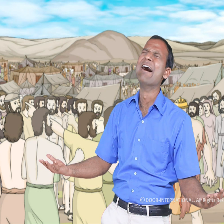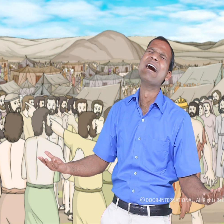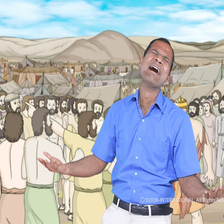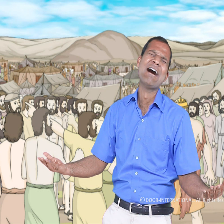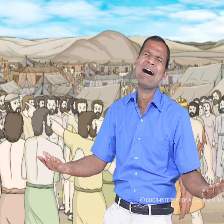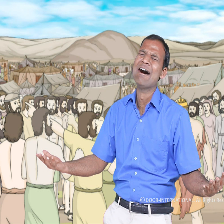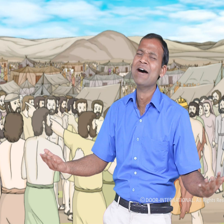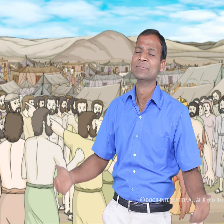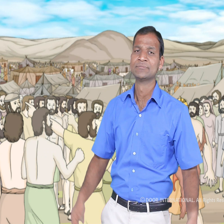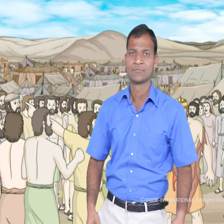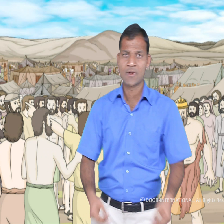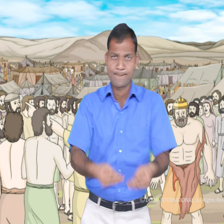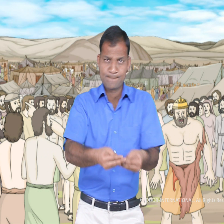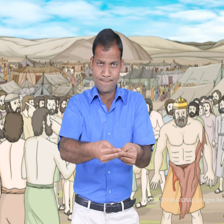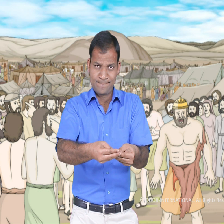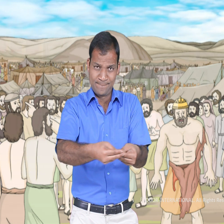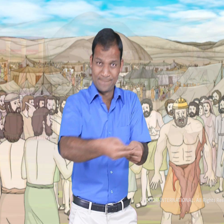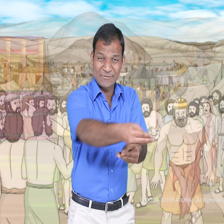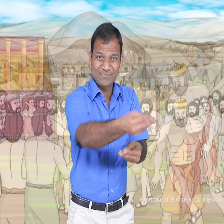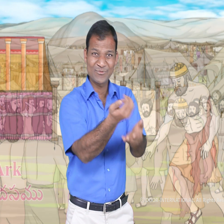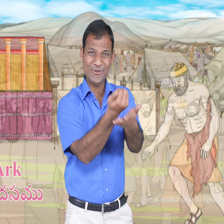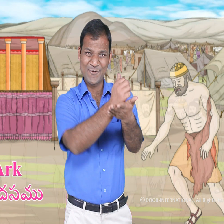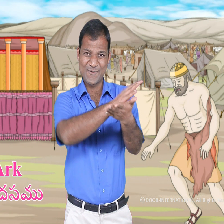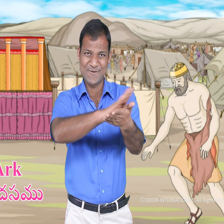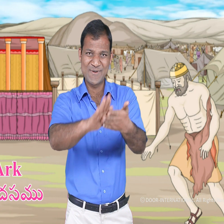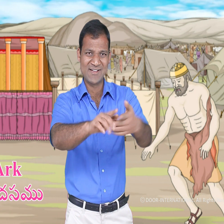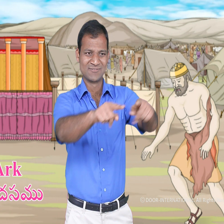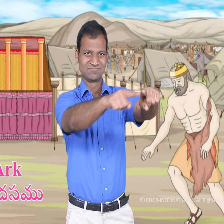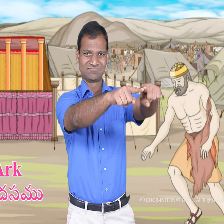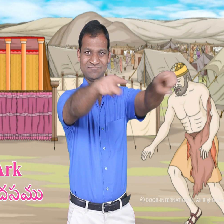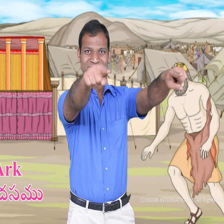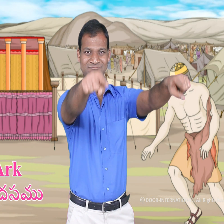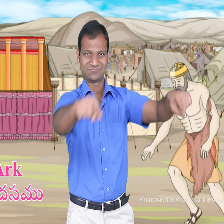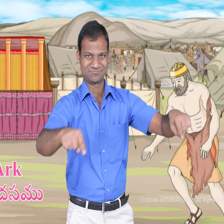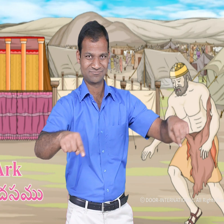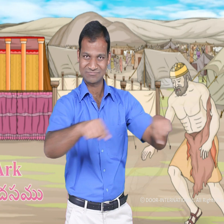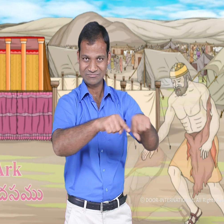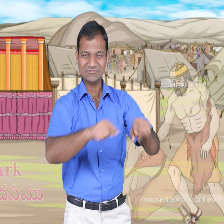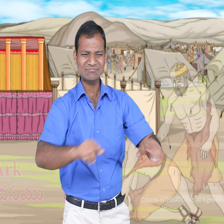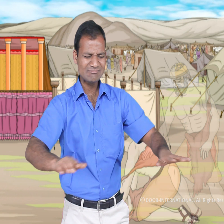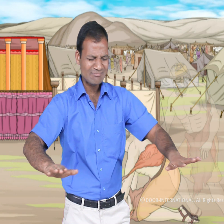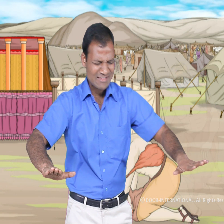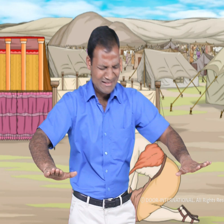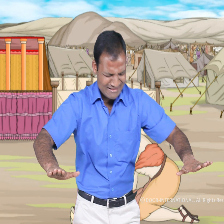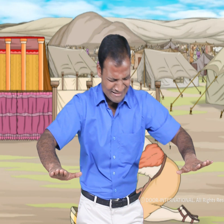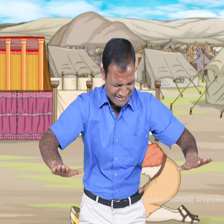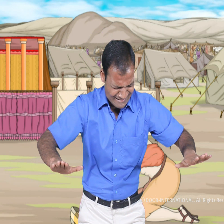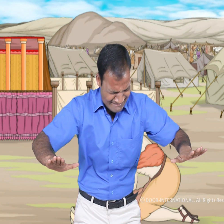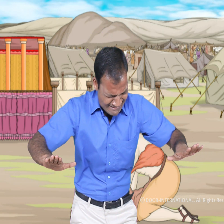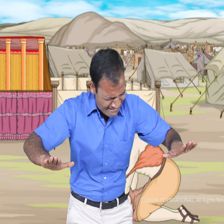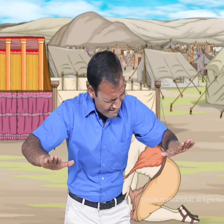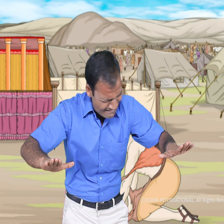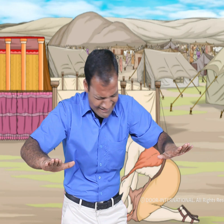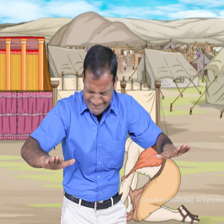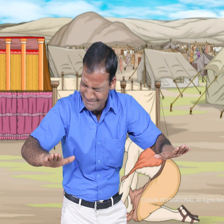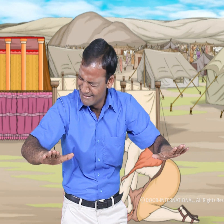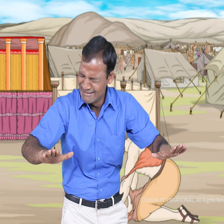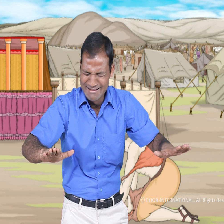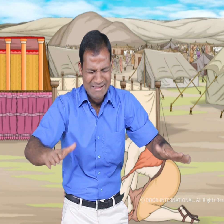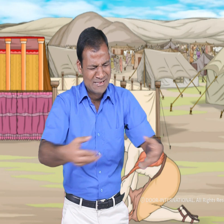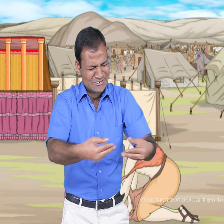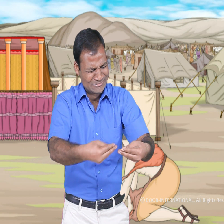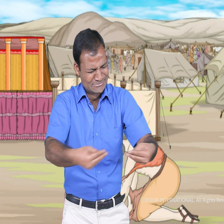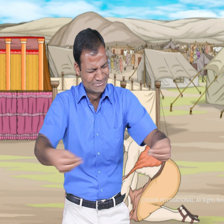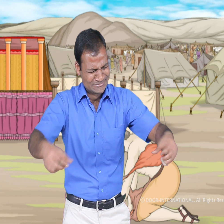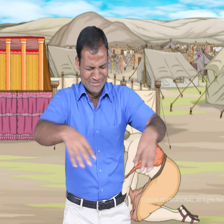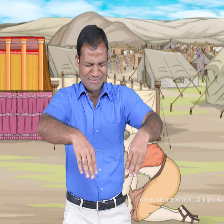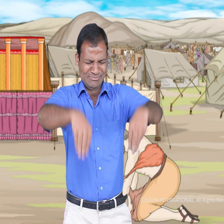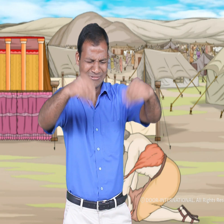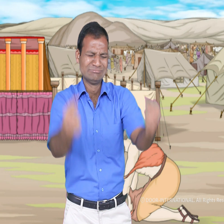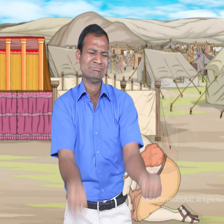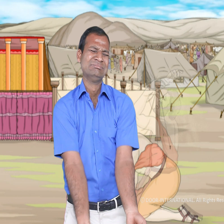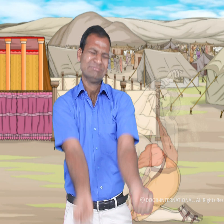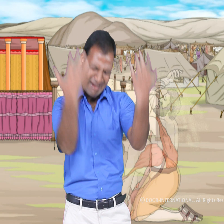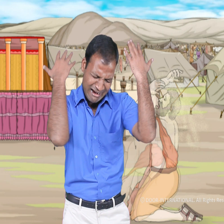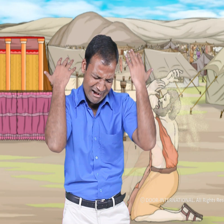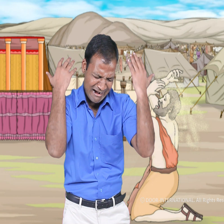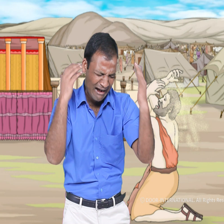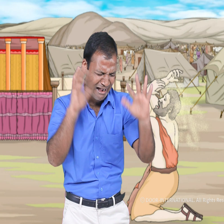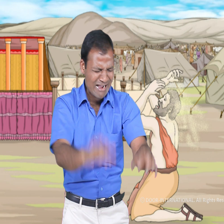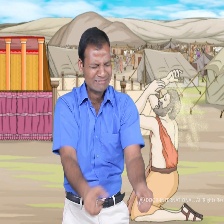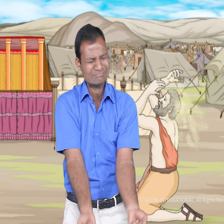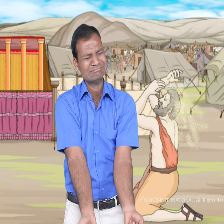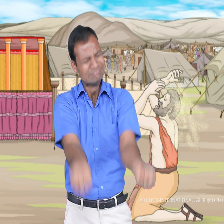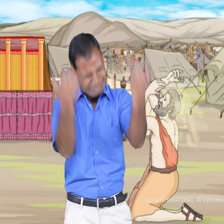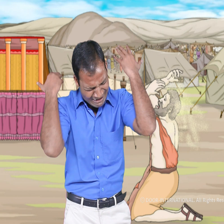Then Joshua tore his clothes and fell facedown before the ark of the LORD until evening, as did the elders of Israel;